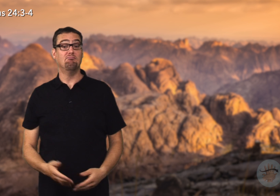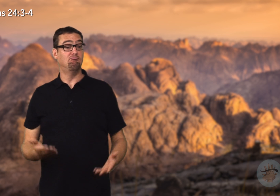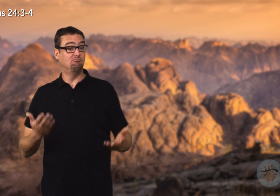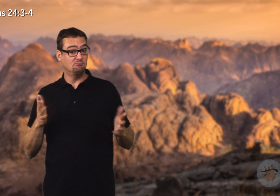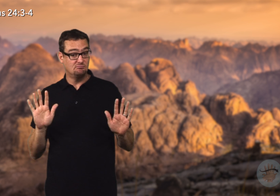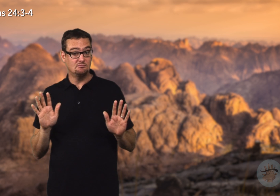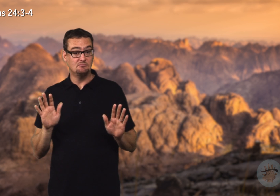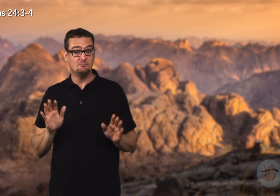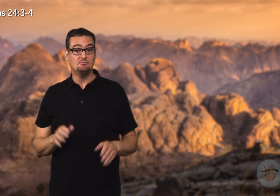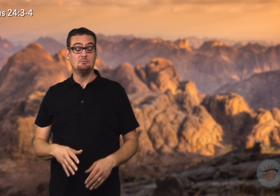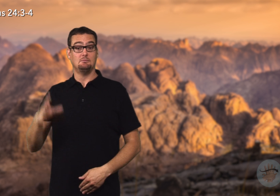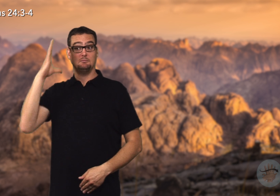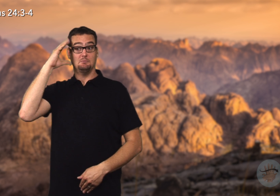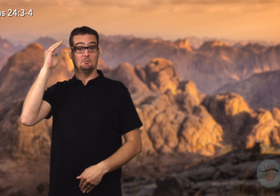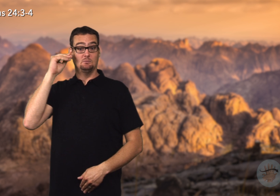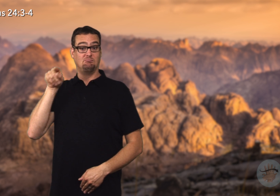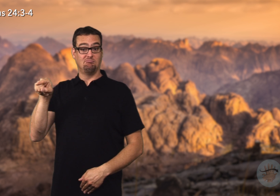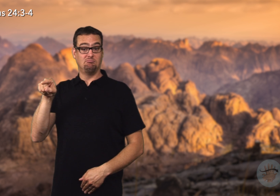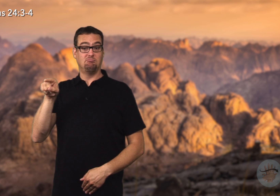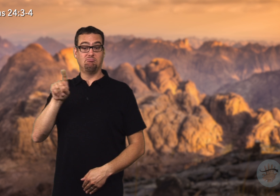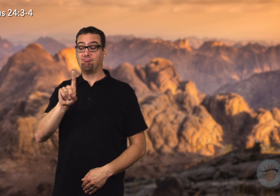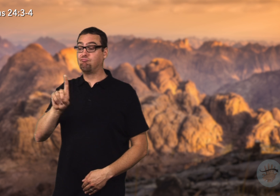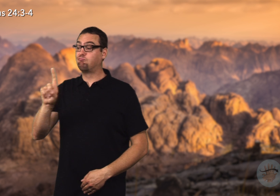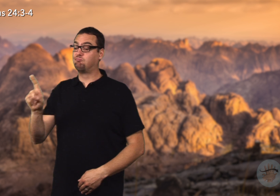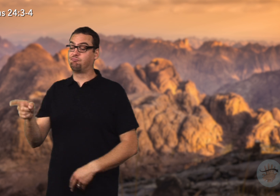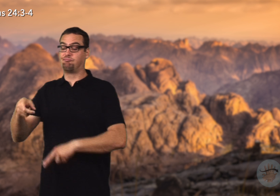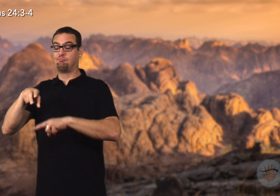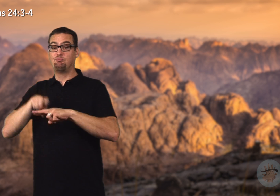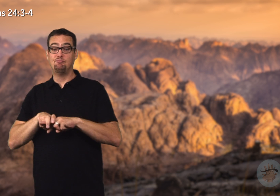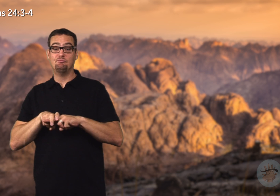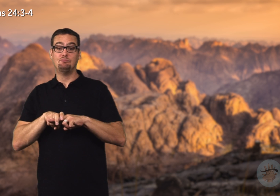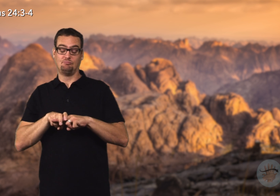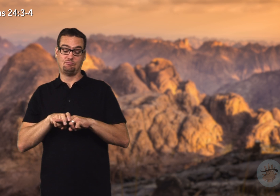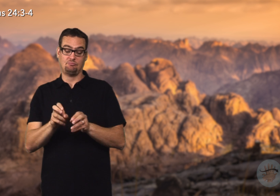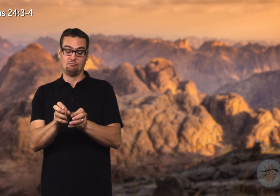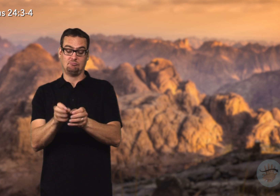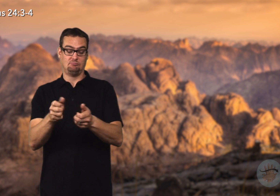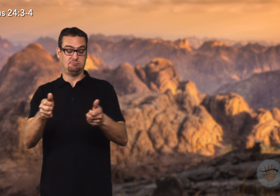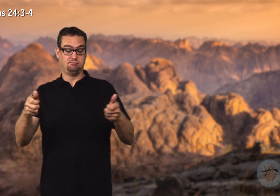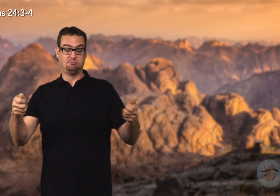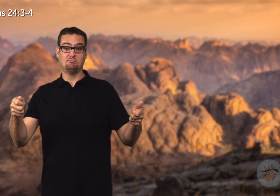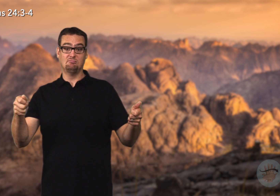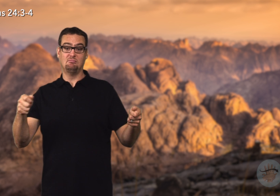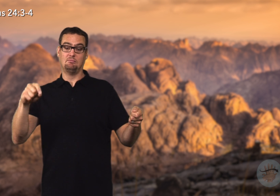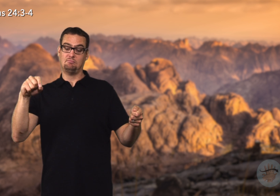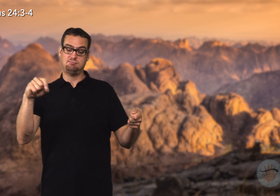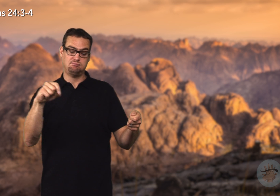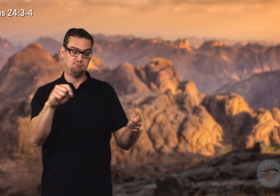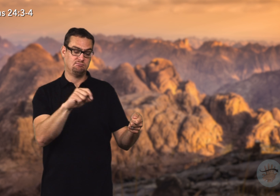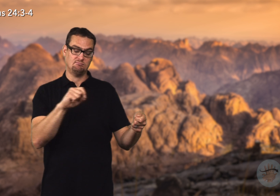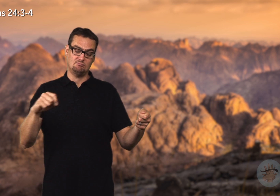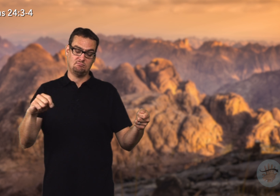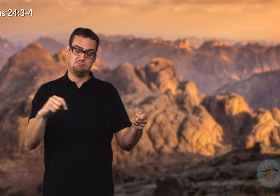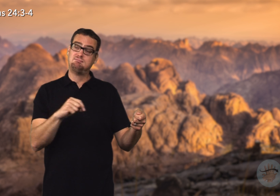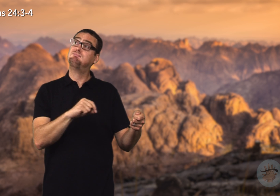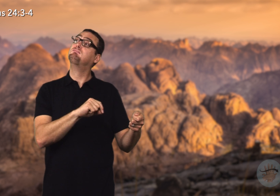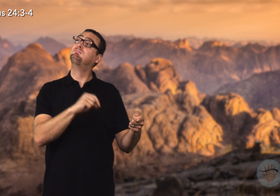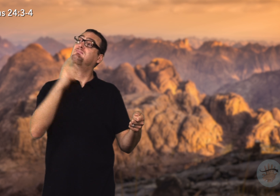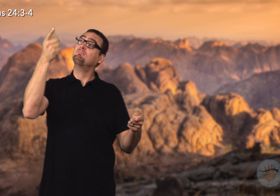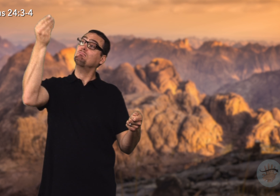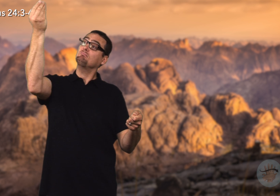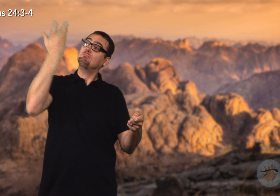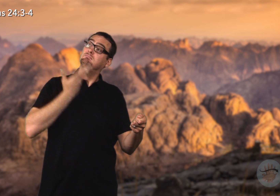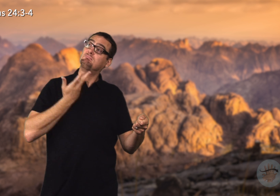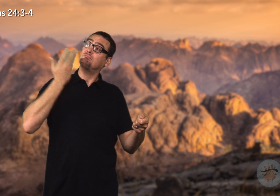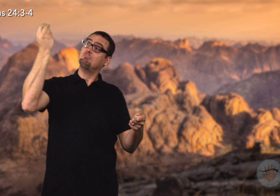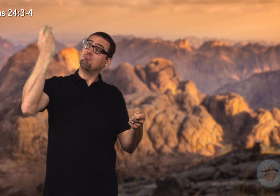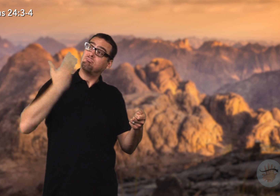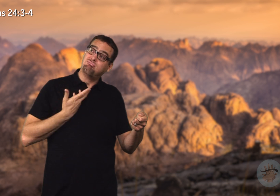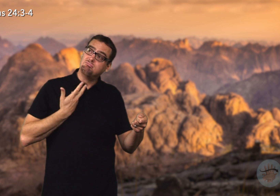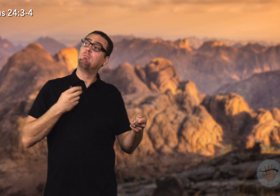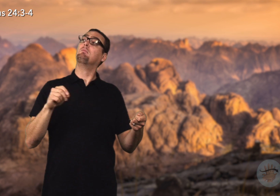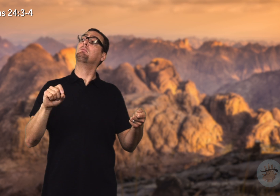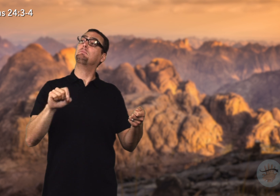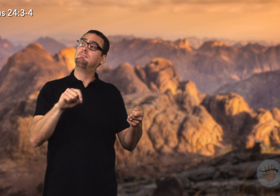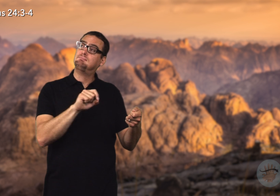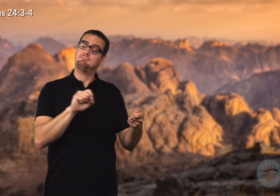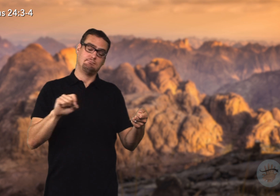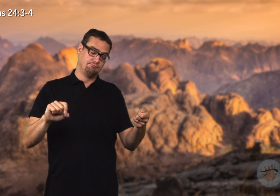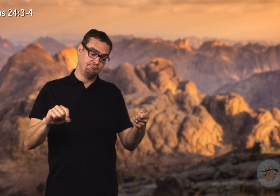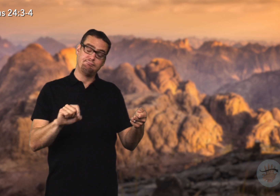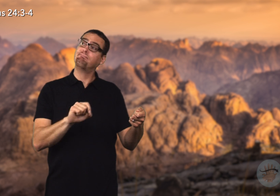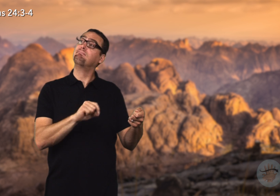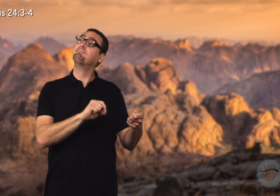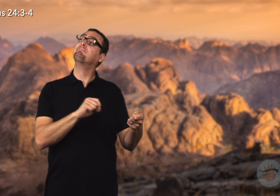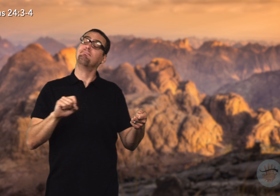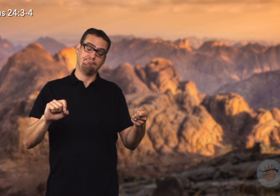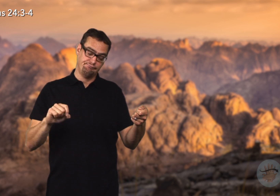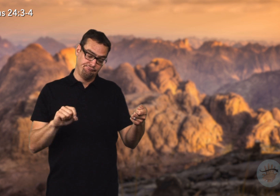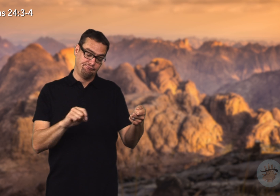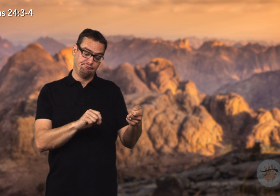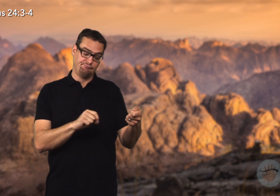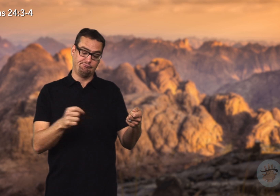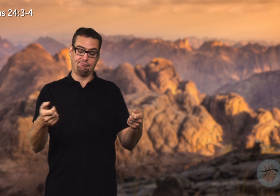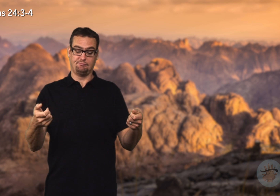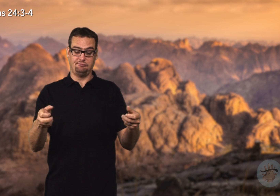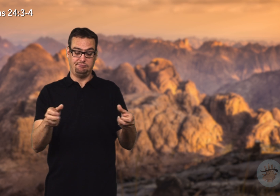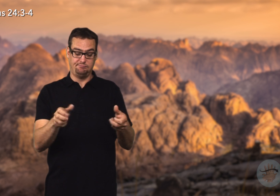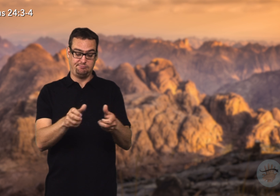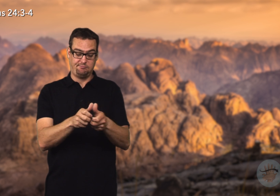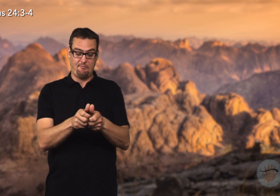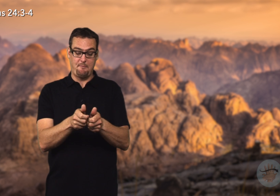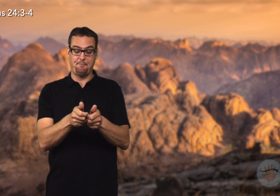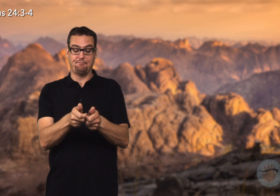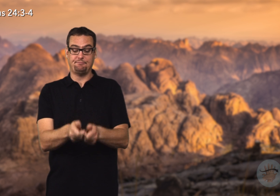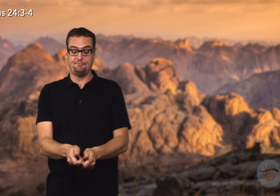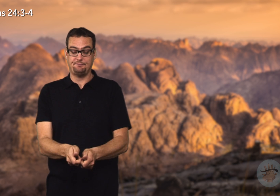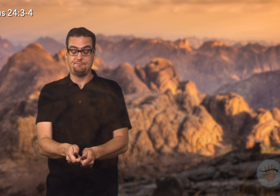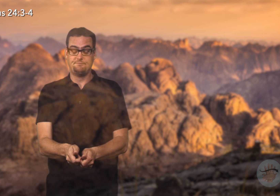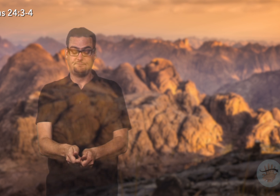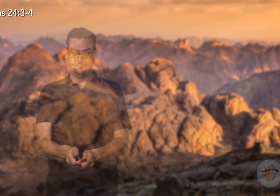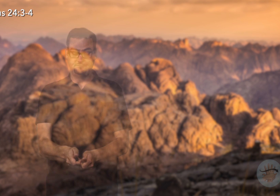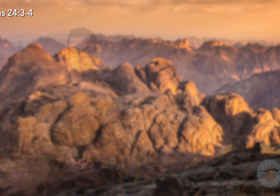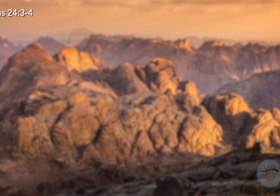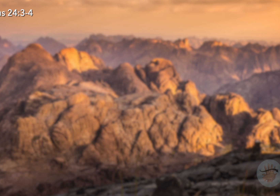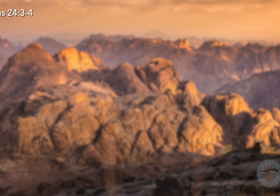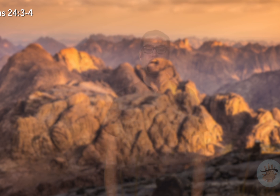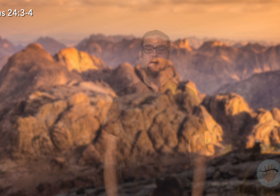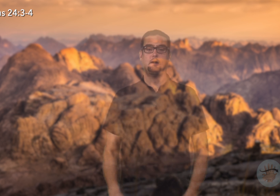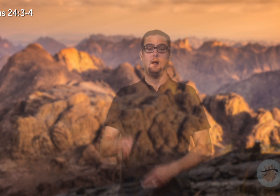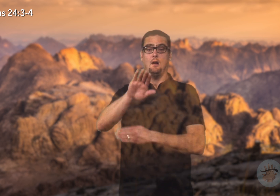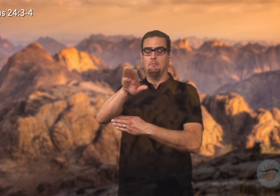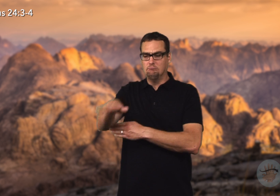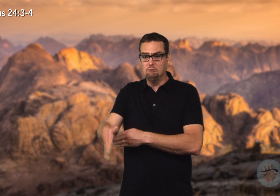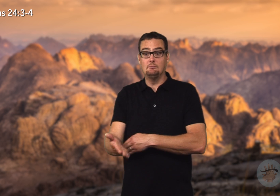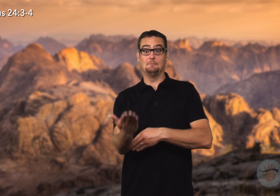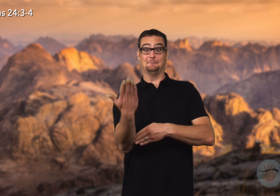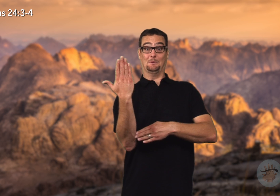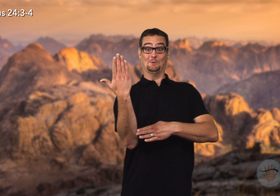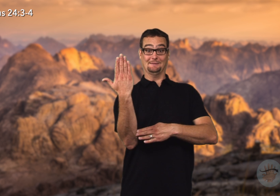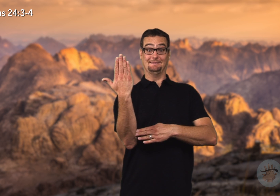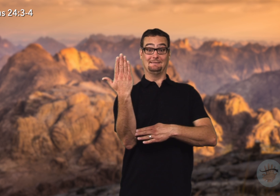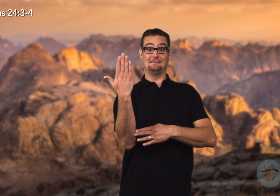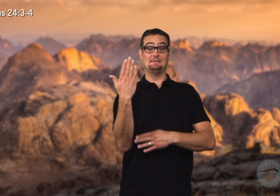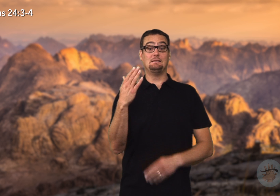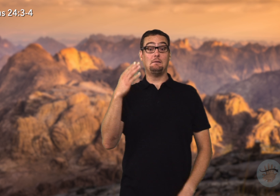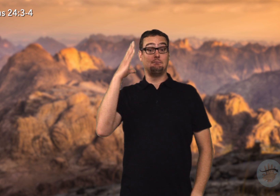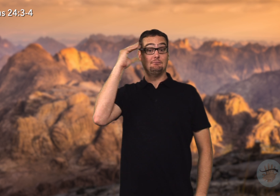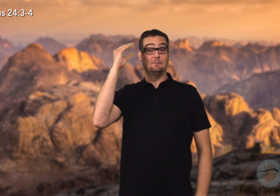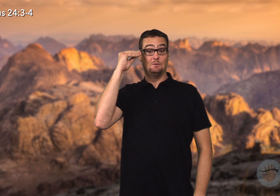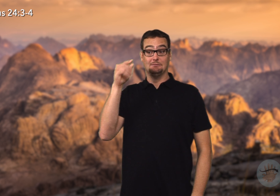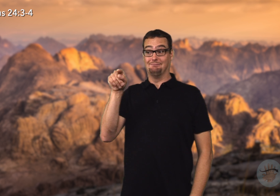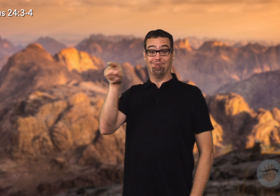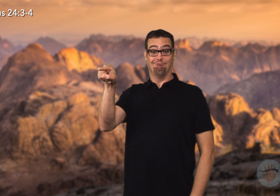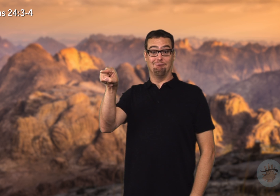And Moses wrote down all the words of the LORD.